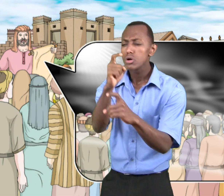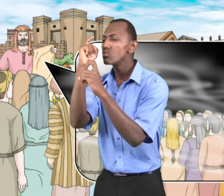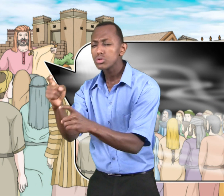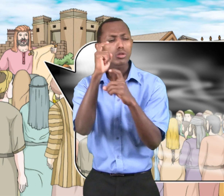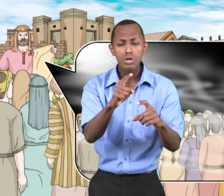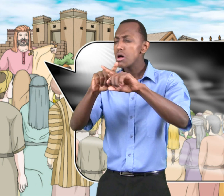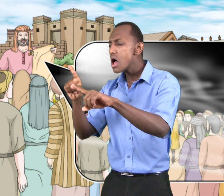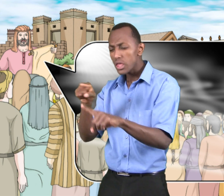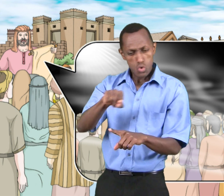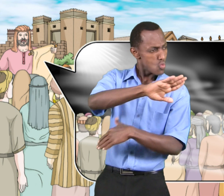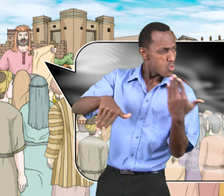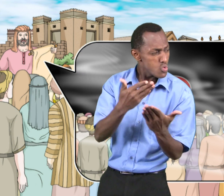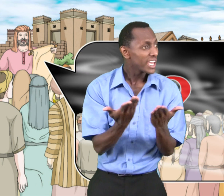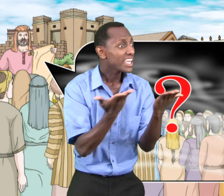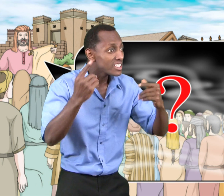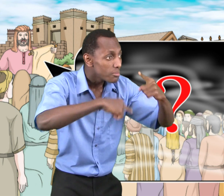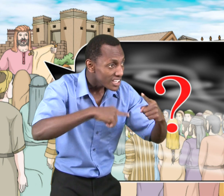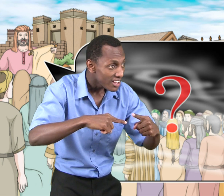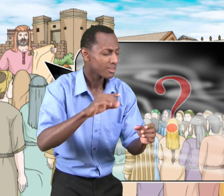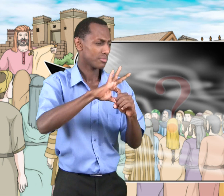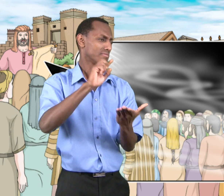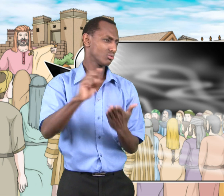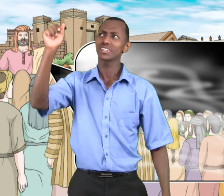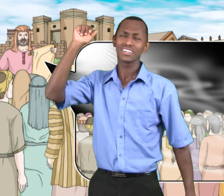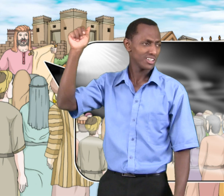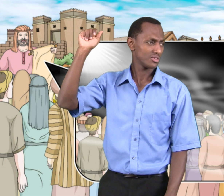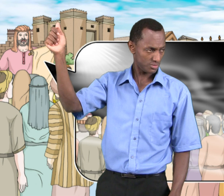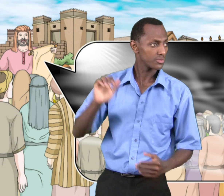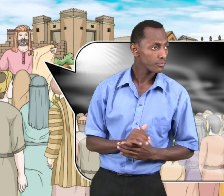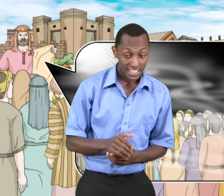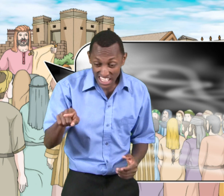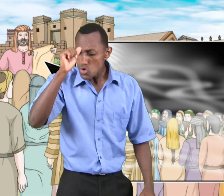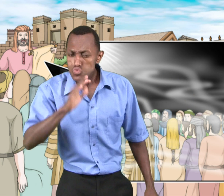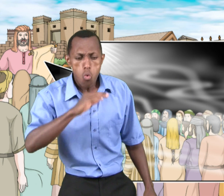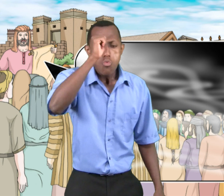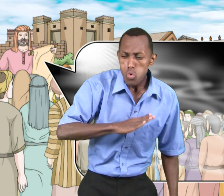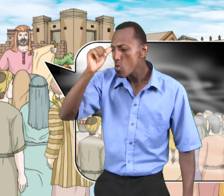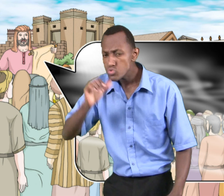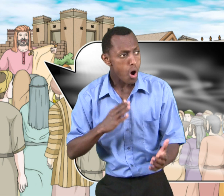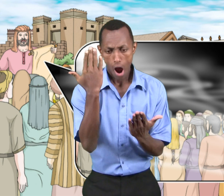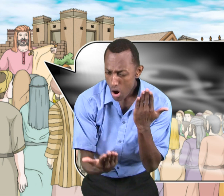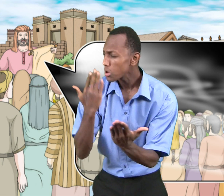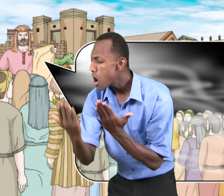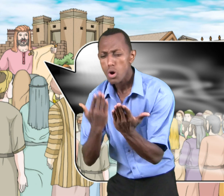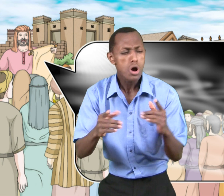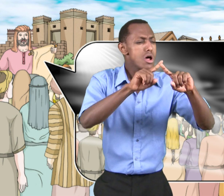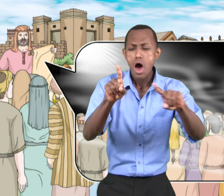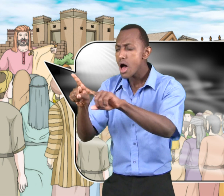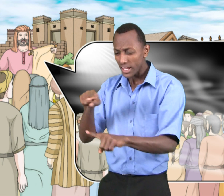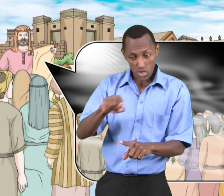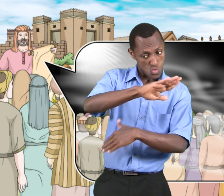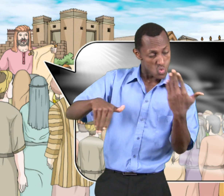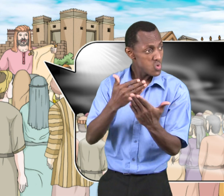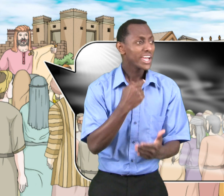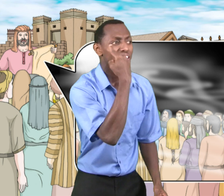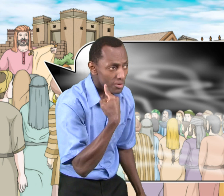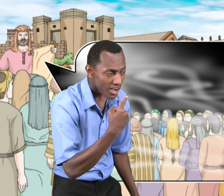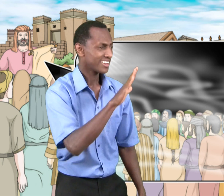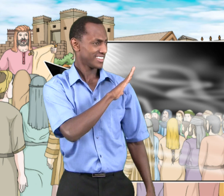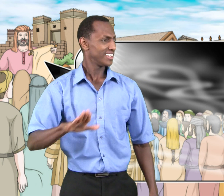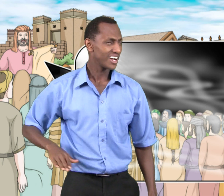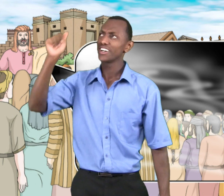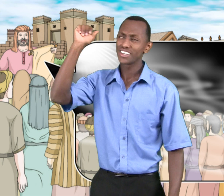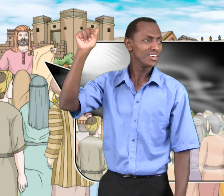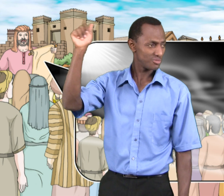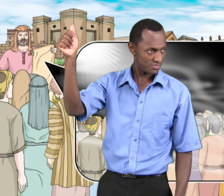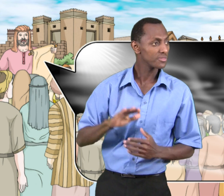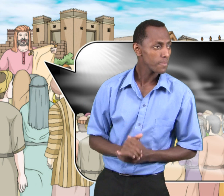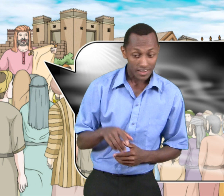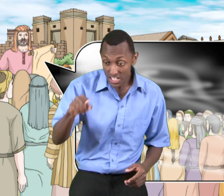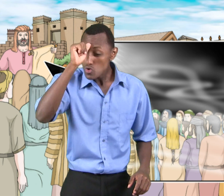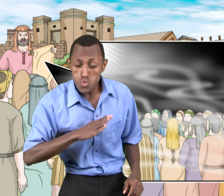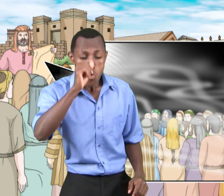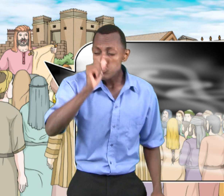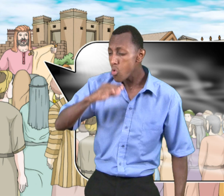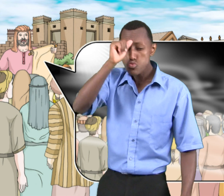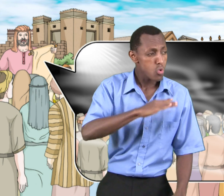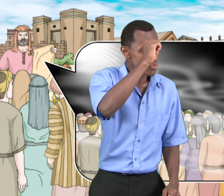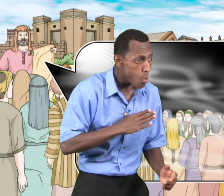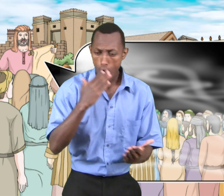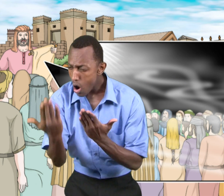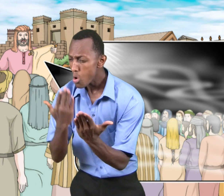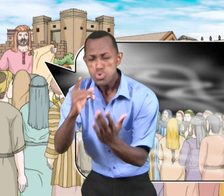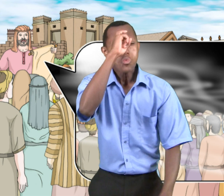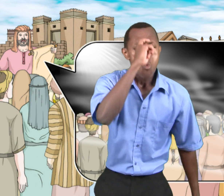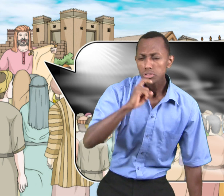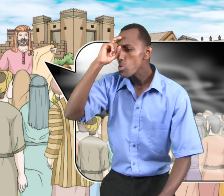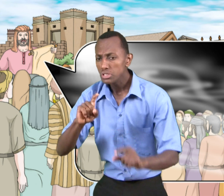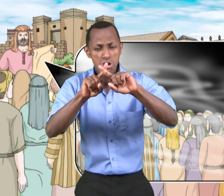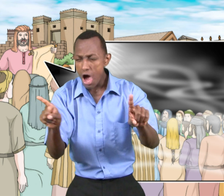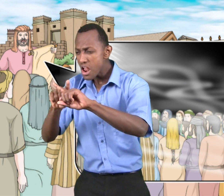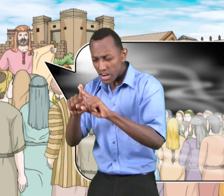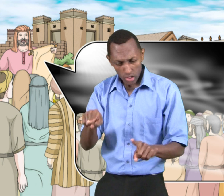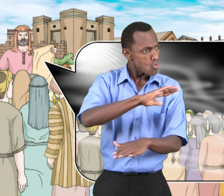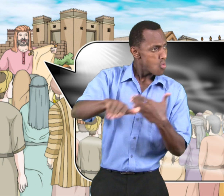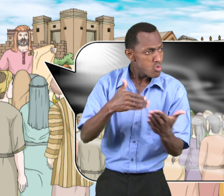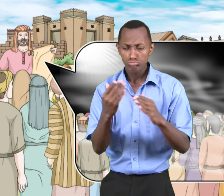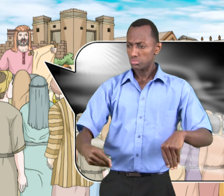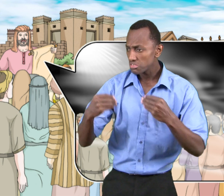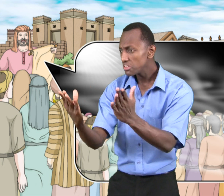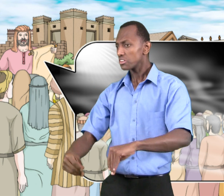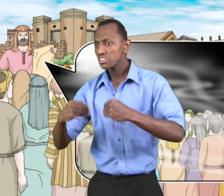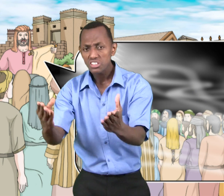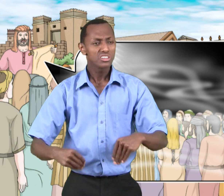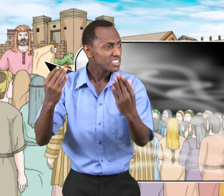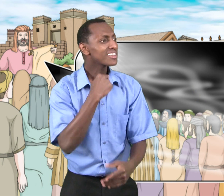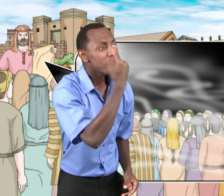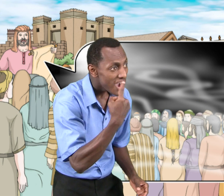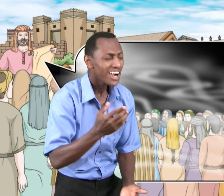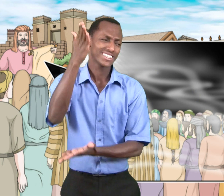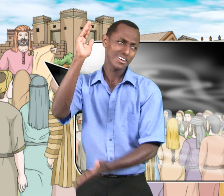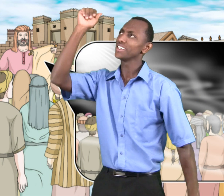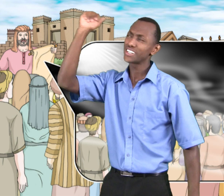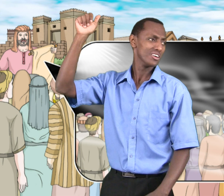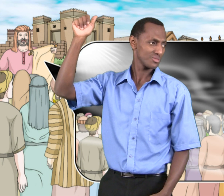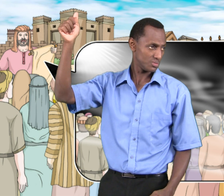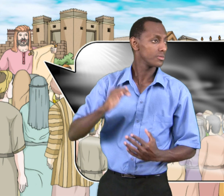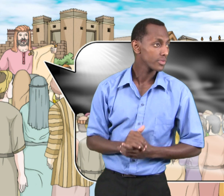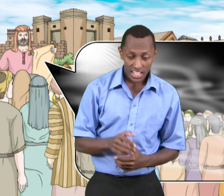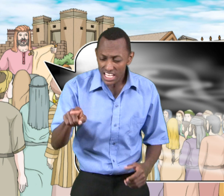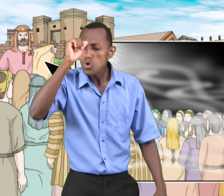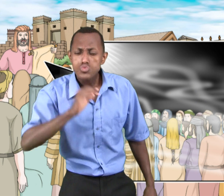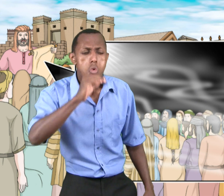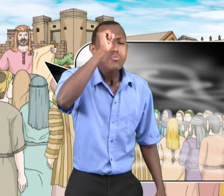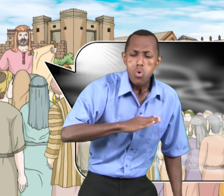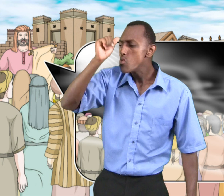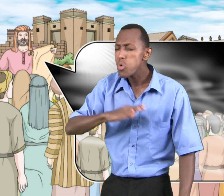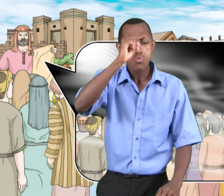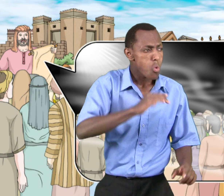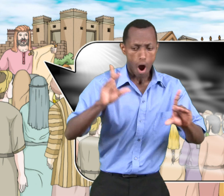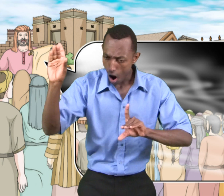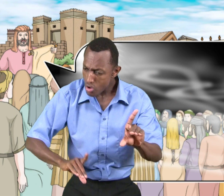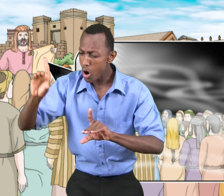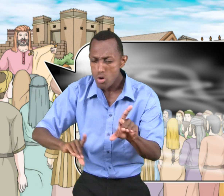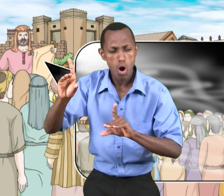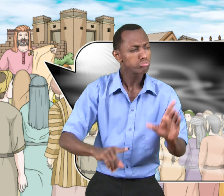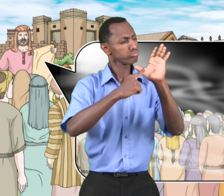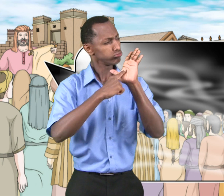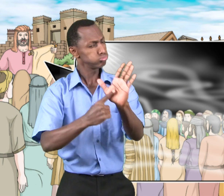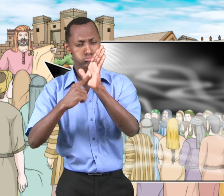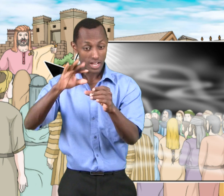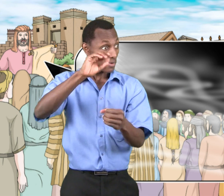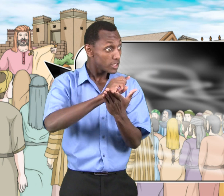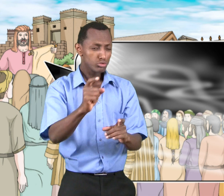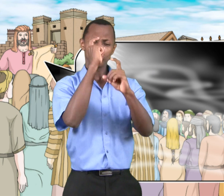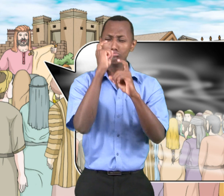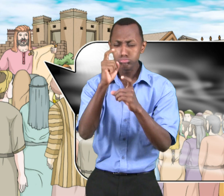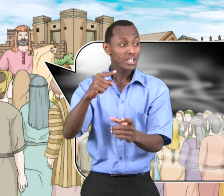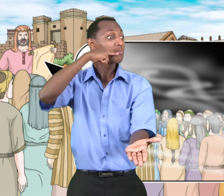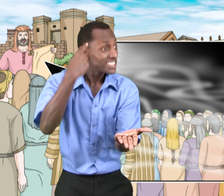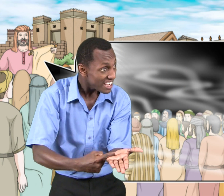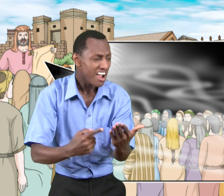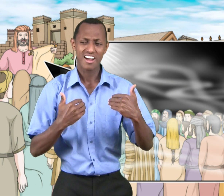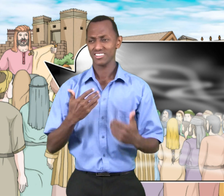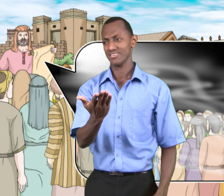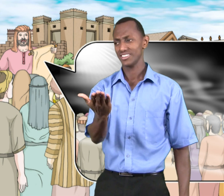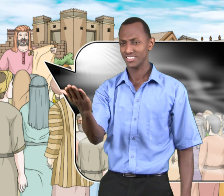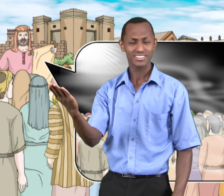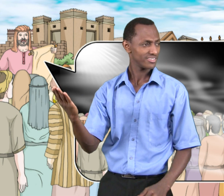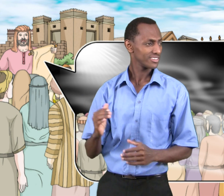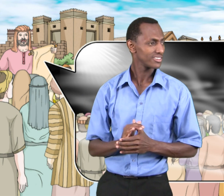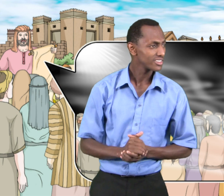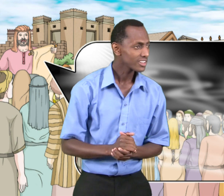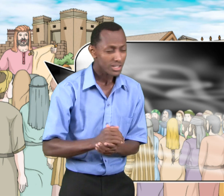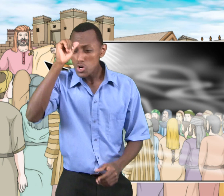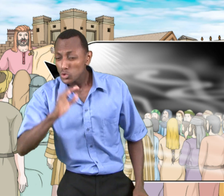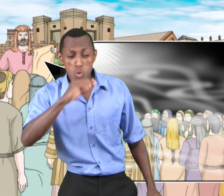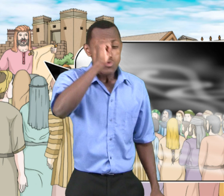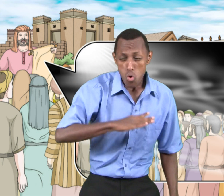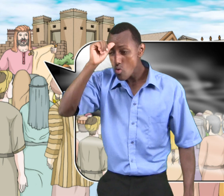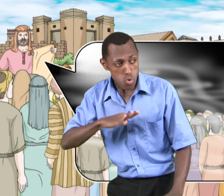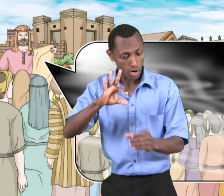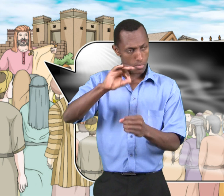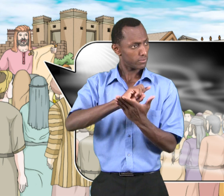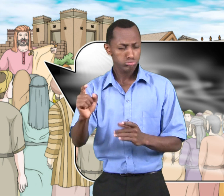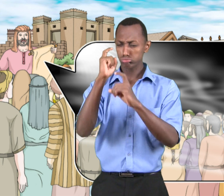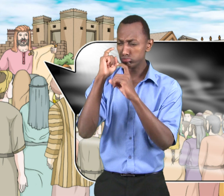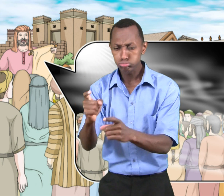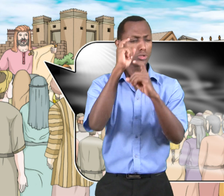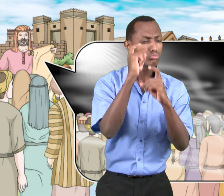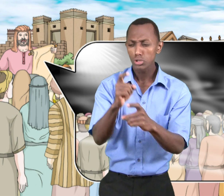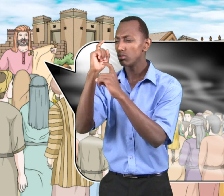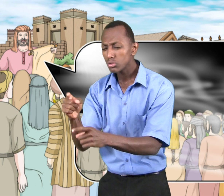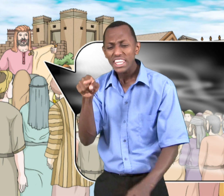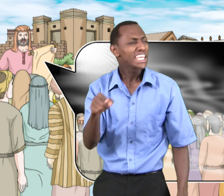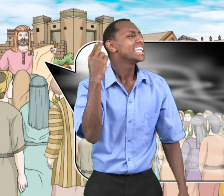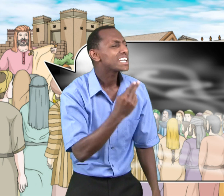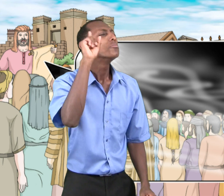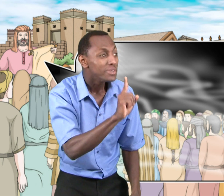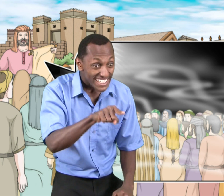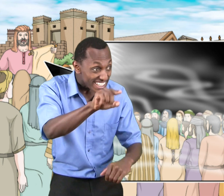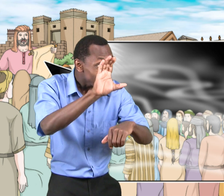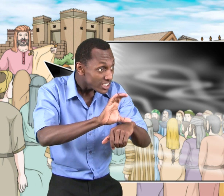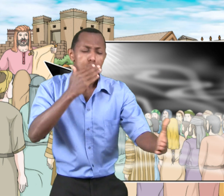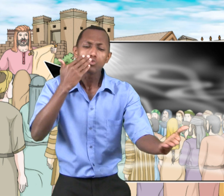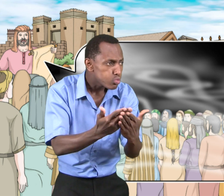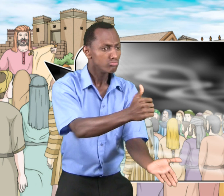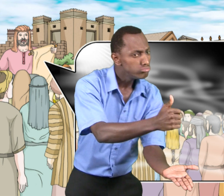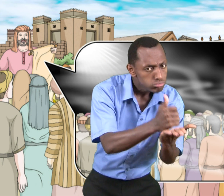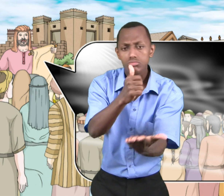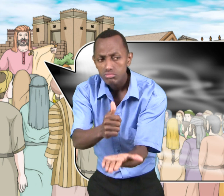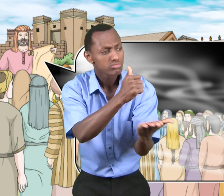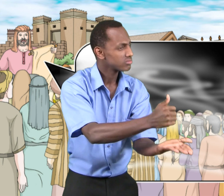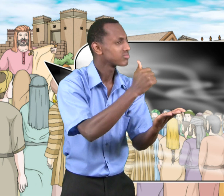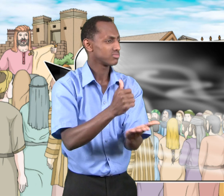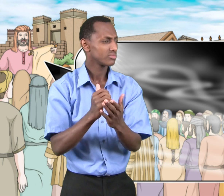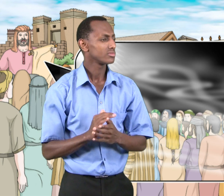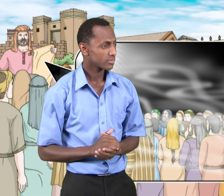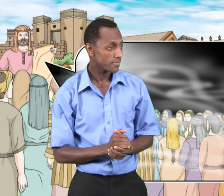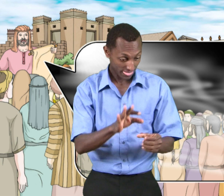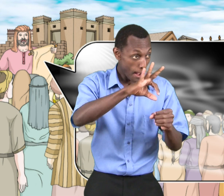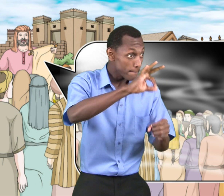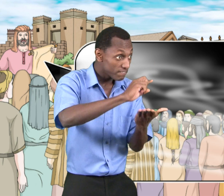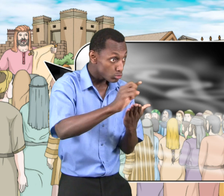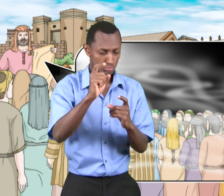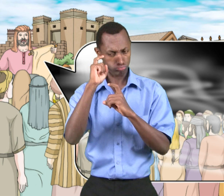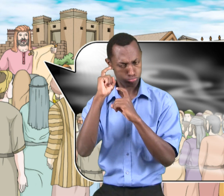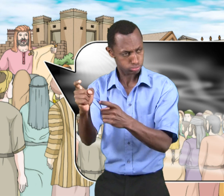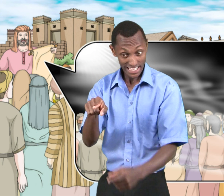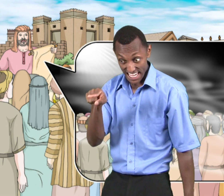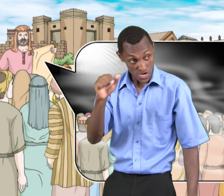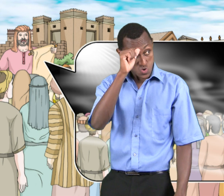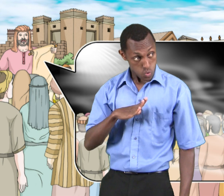There are different gifts, but the same Spirit. There are different ministries, but the same Lord. There are different ways of working, but the same God works all things in all people.